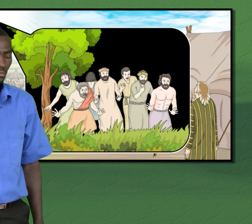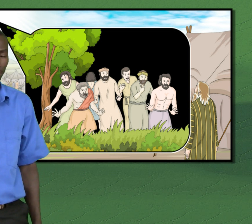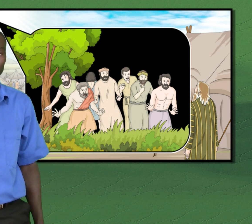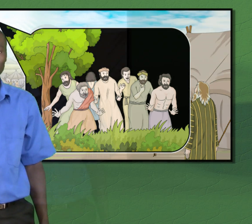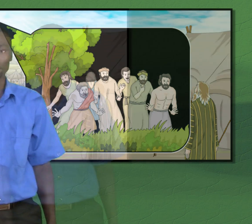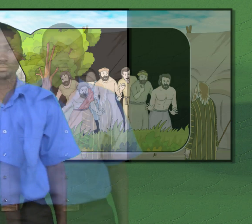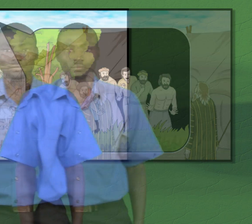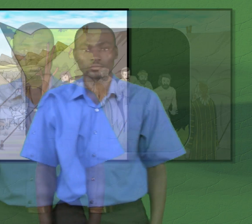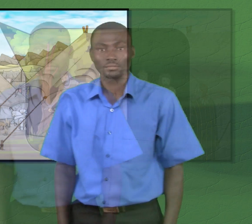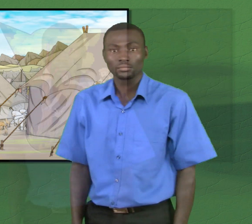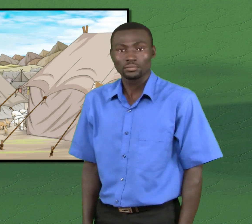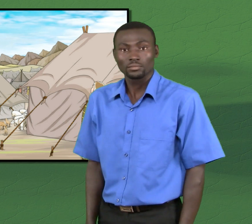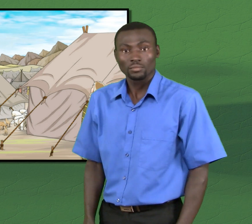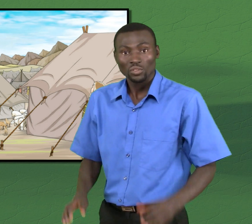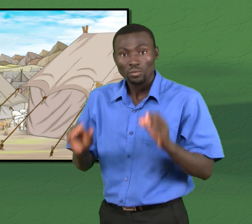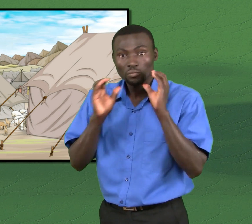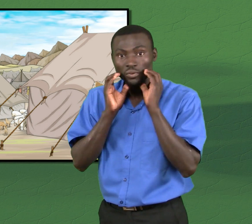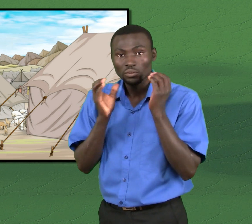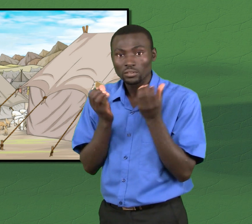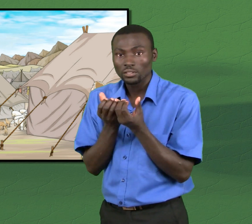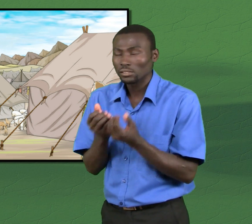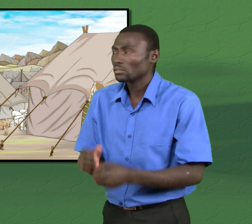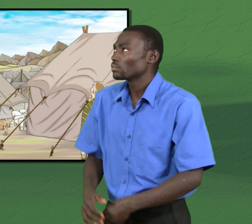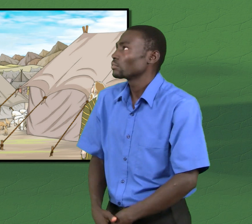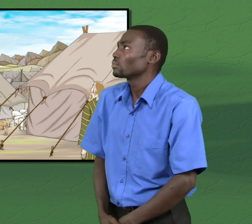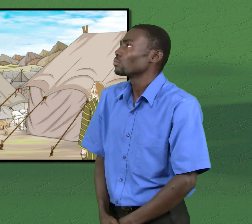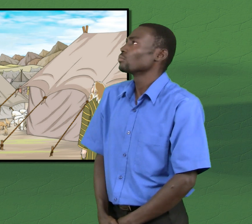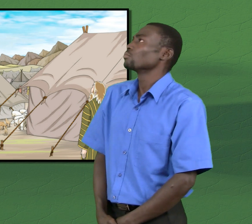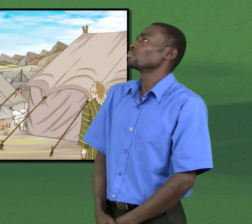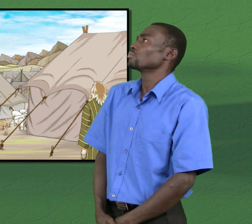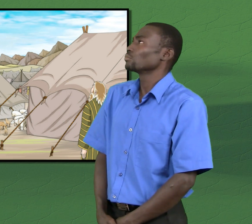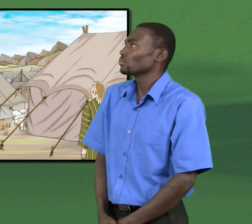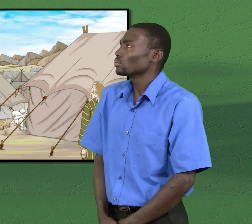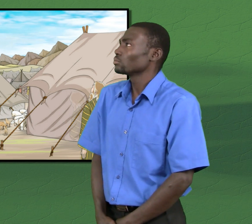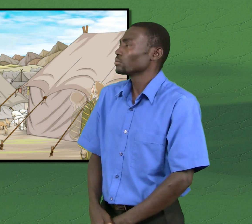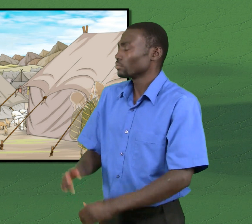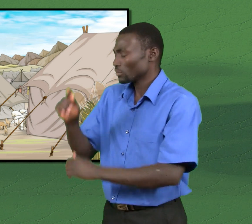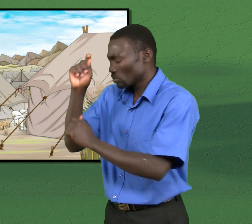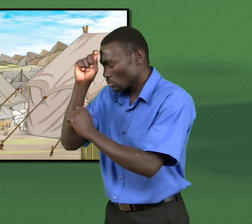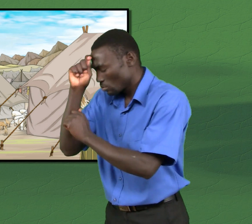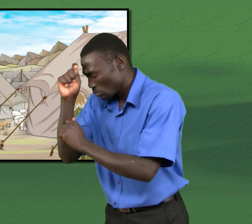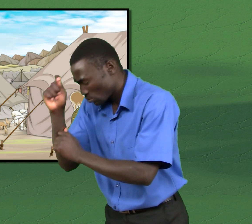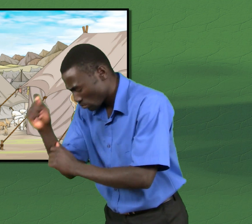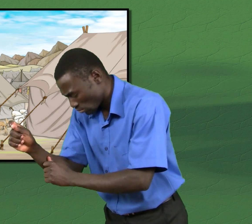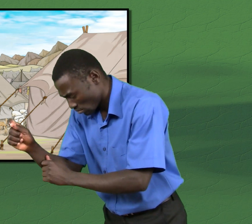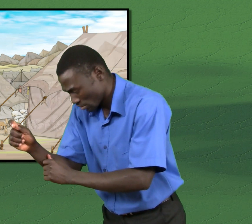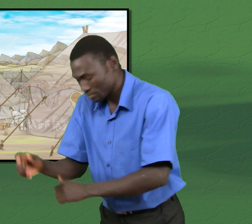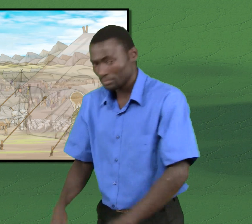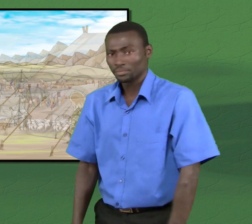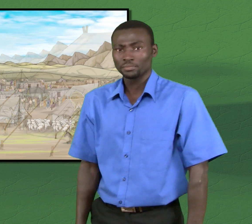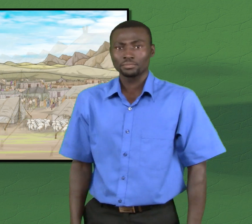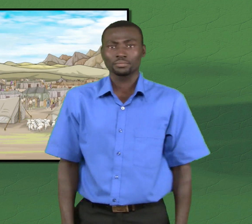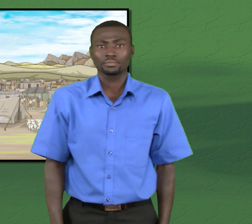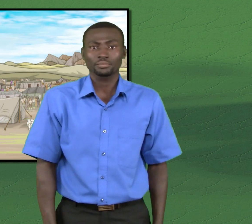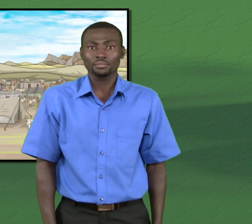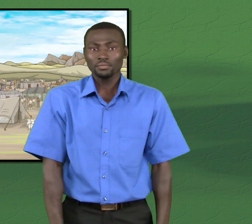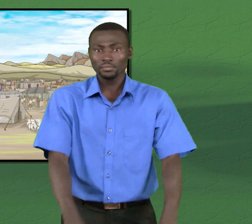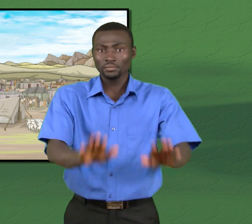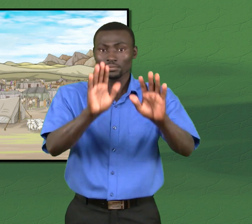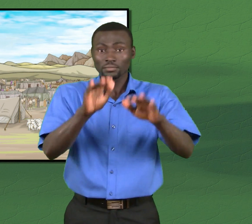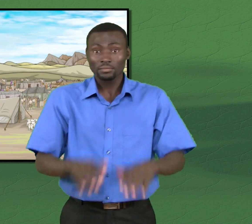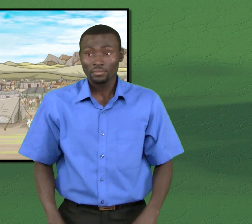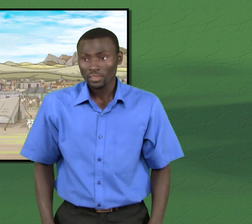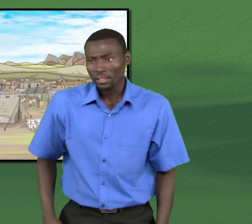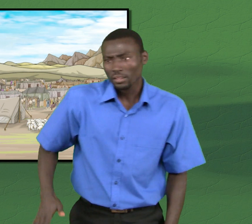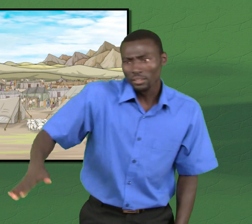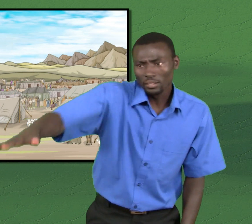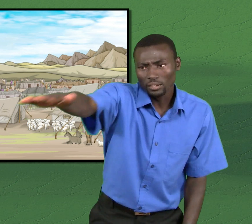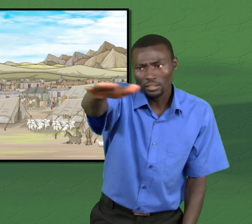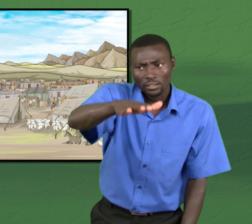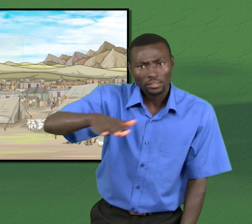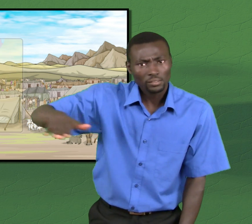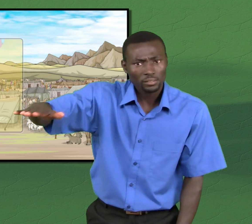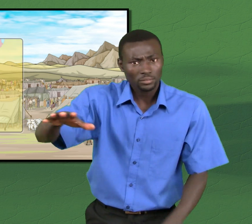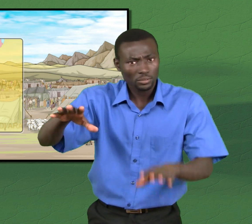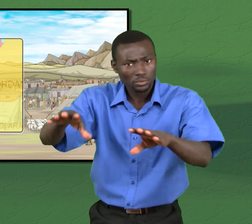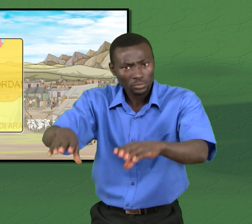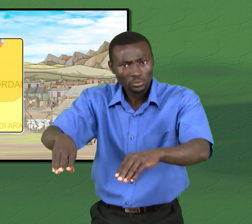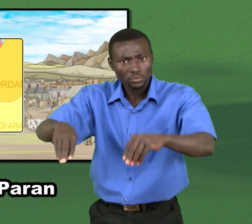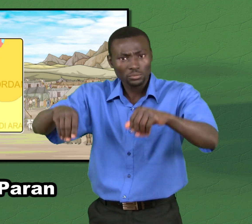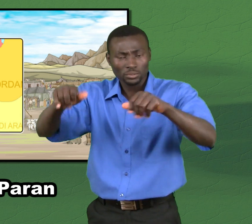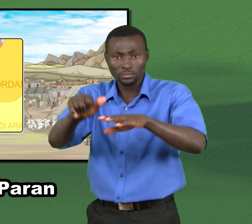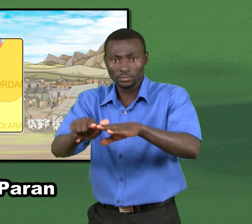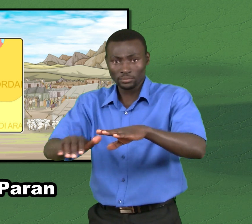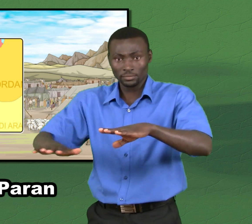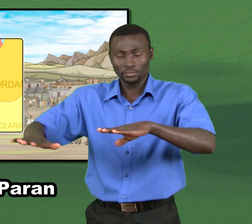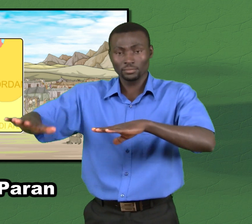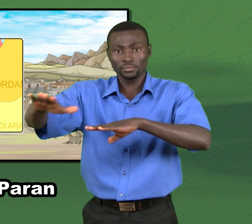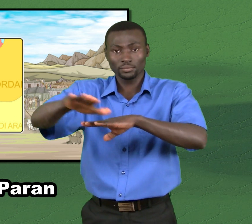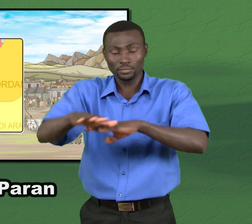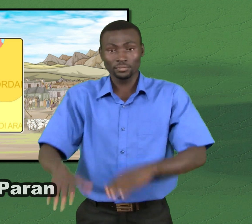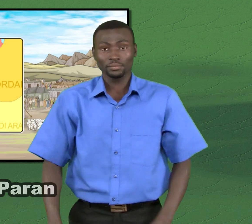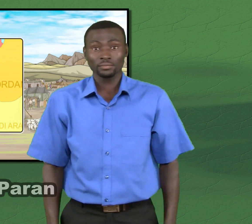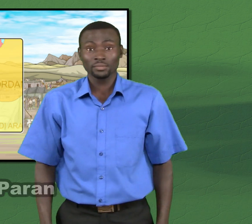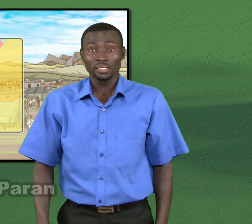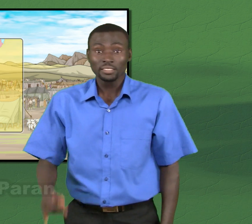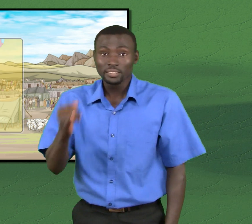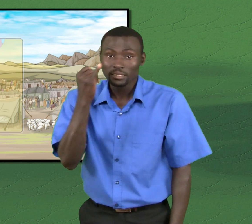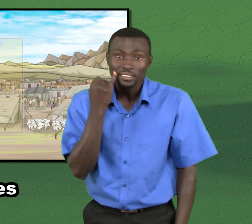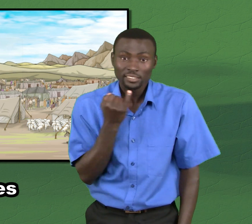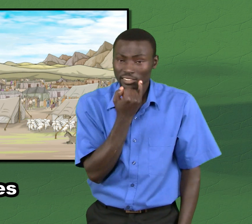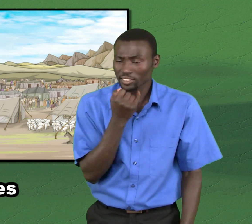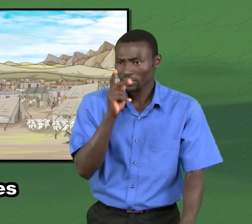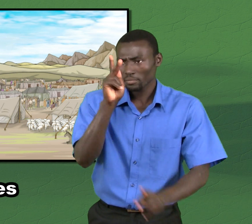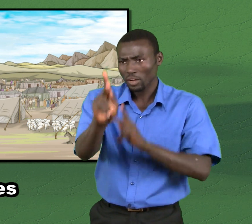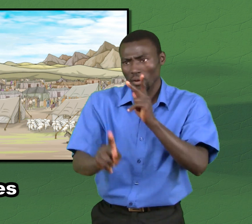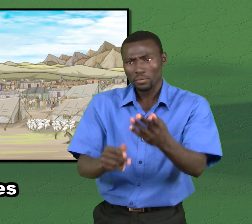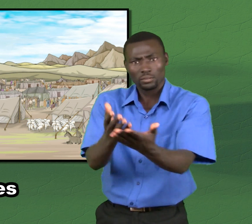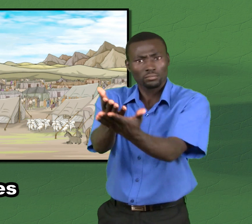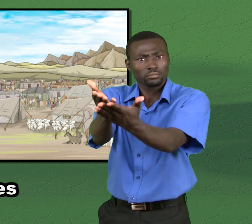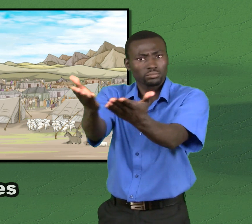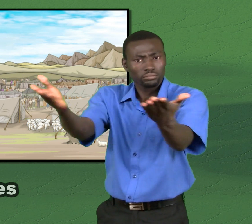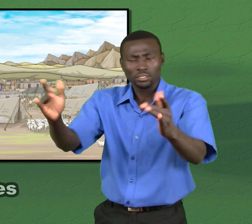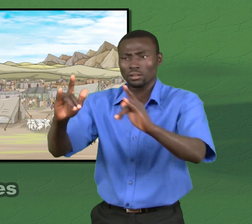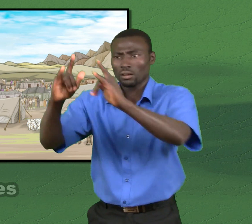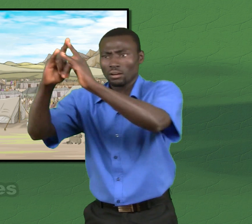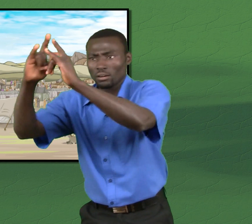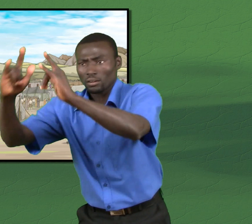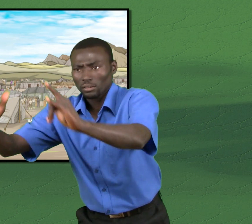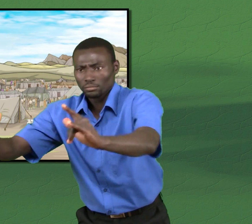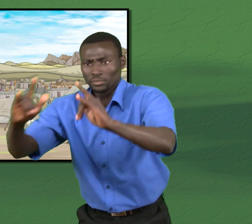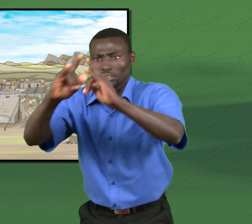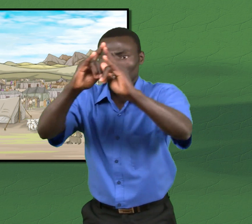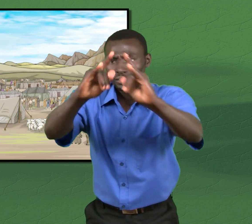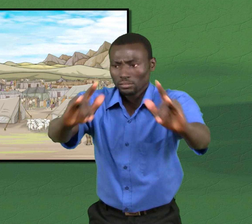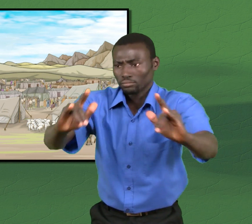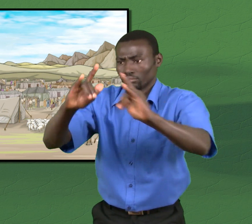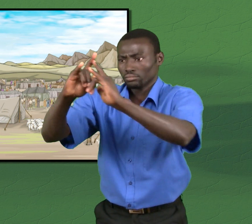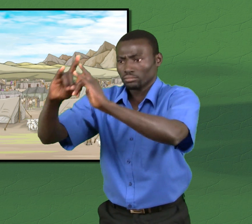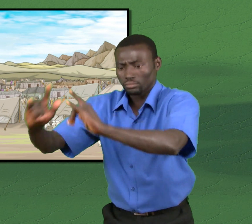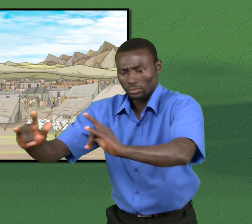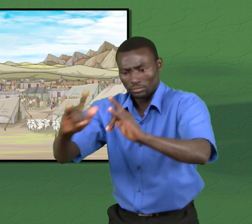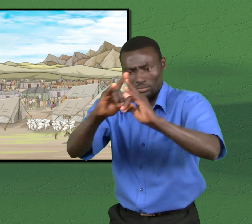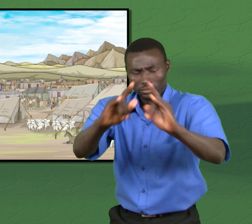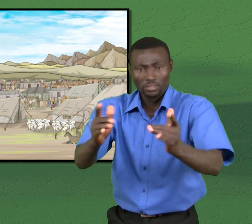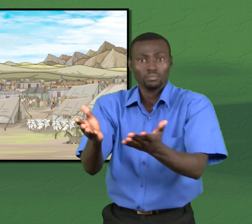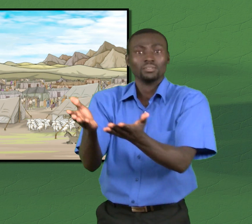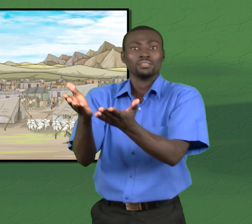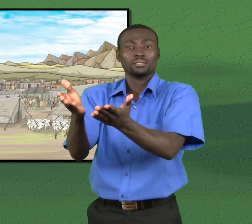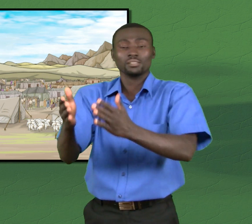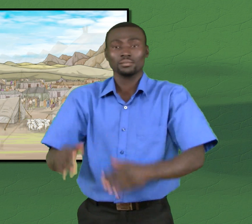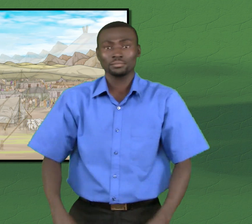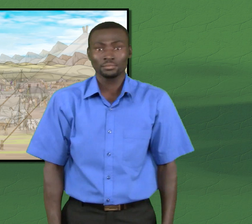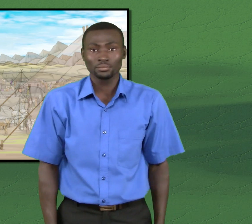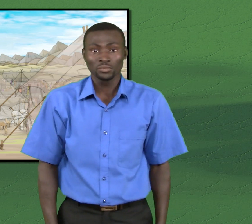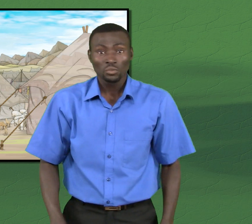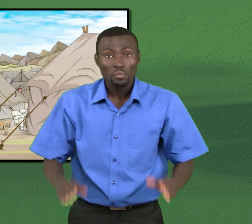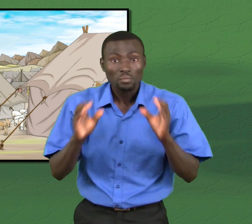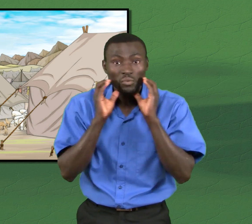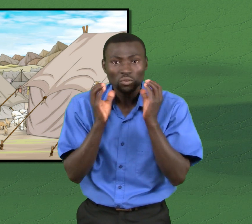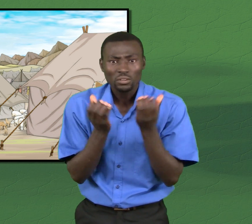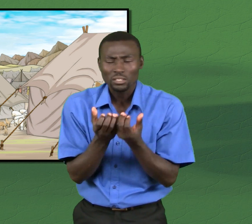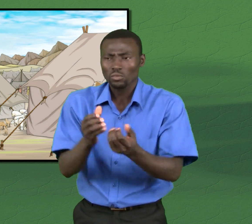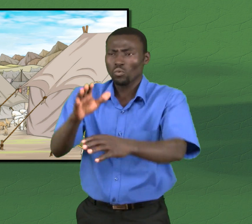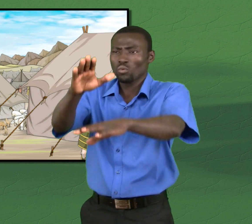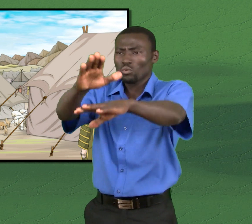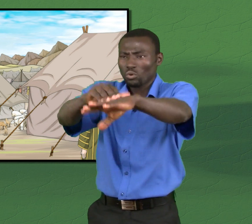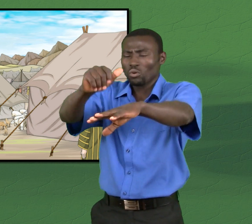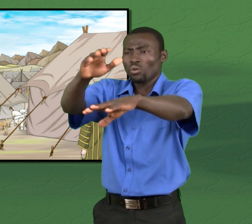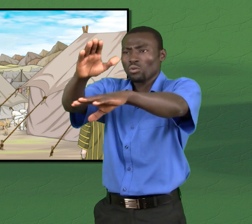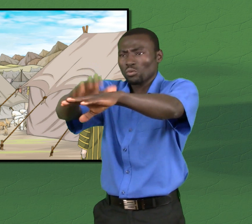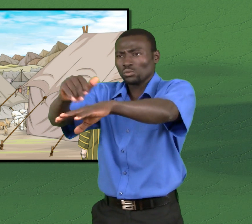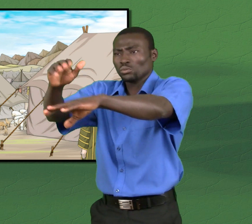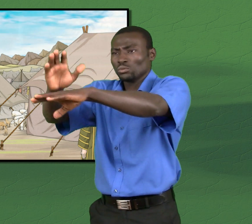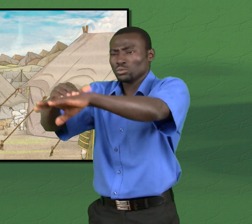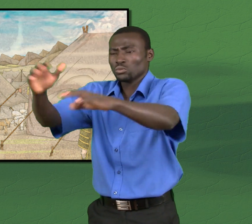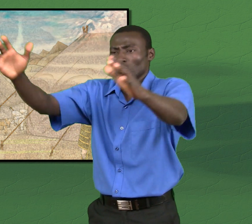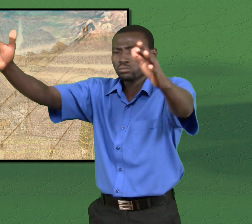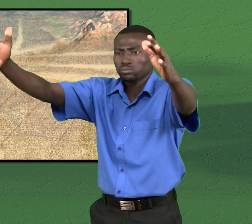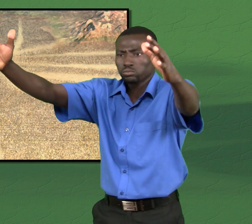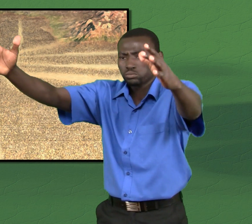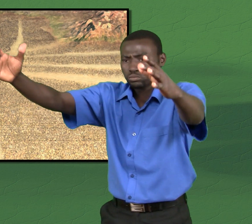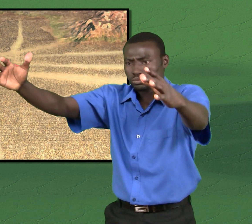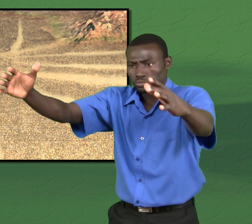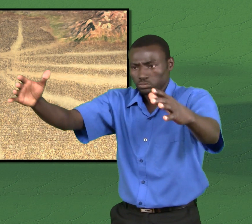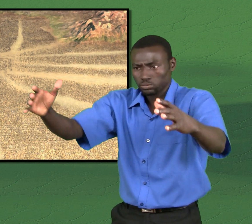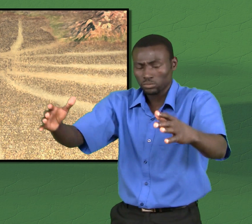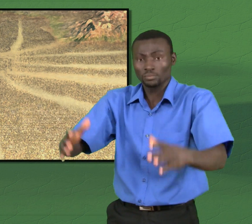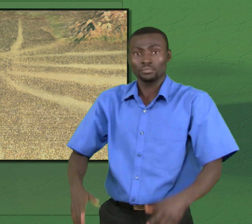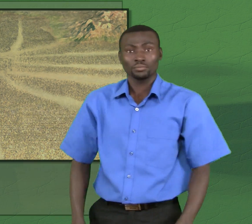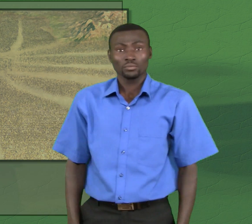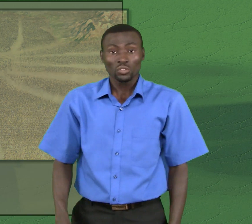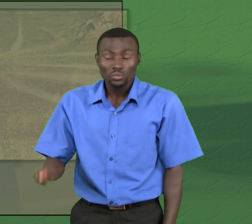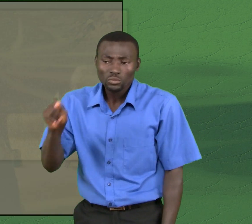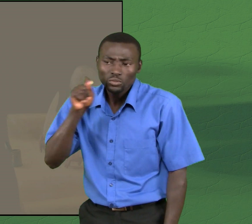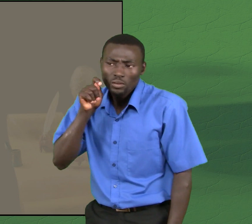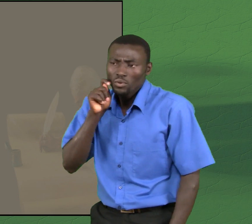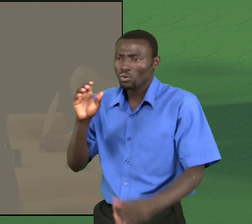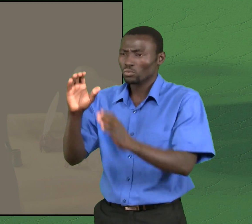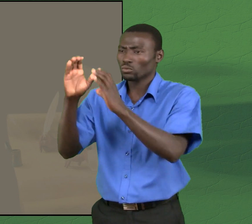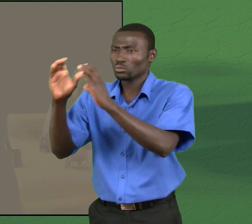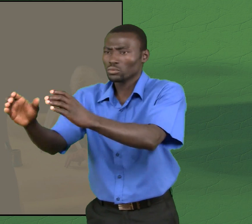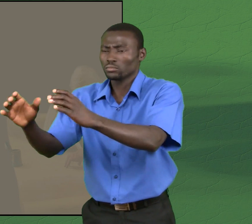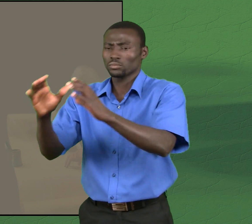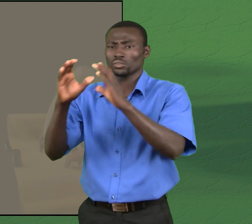So at the consent of the LORD, Moses sent them out from the Wilderness of Paran.